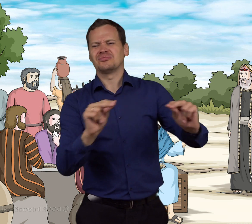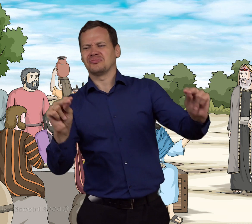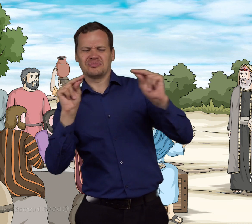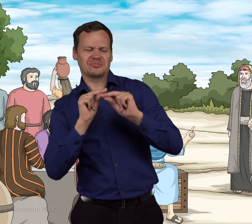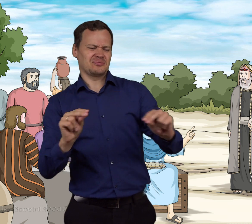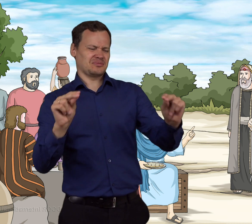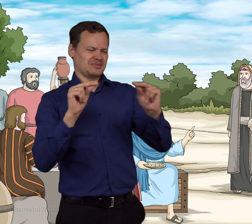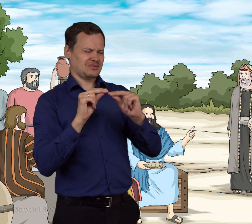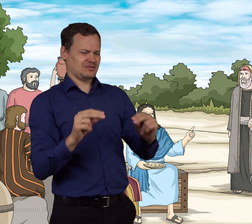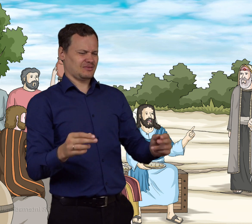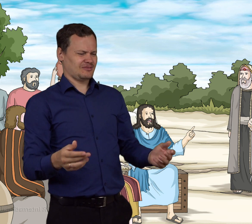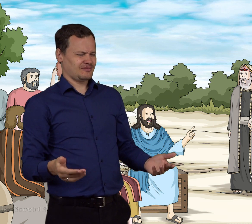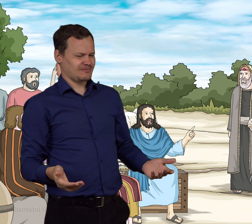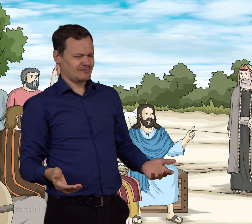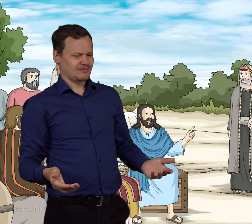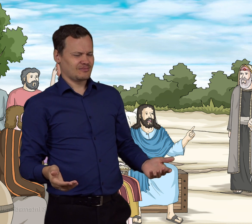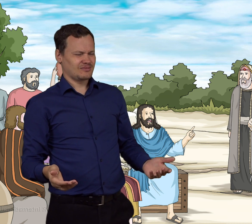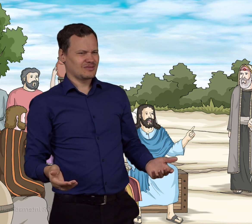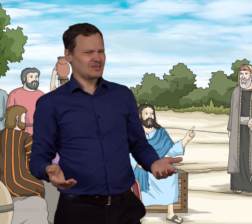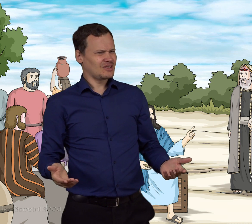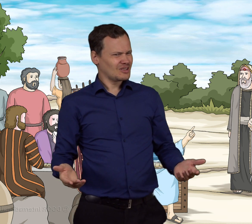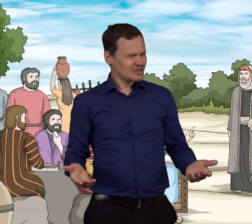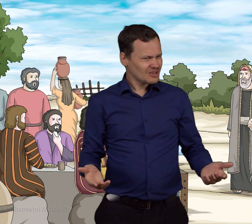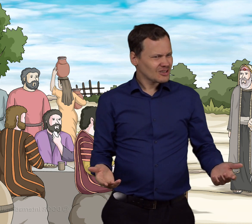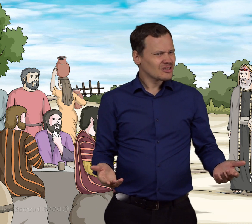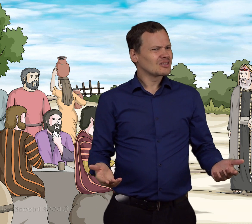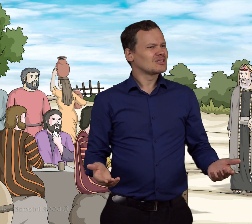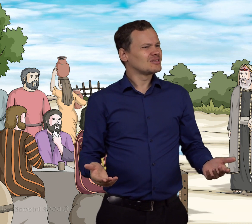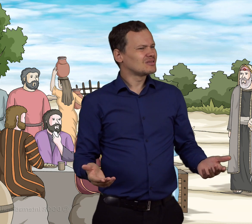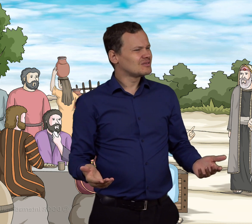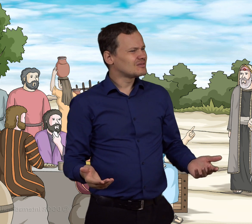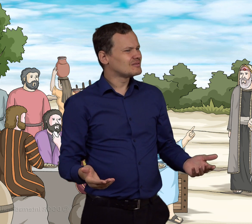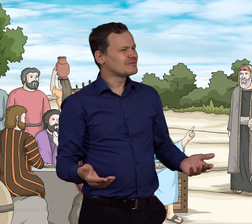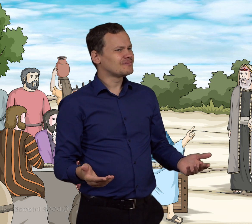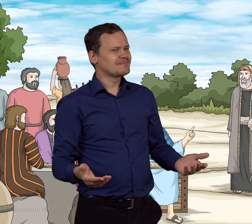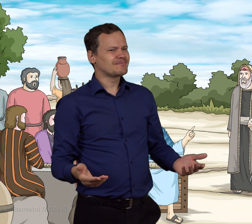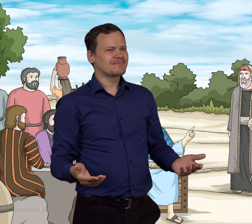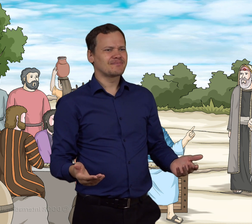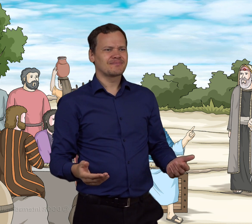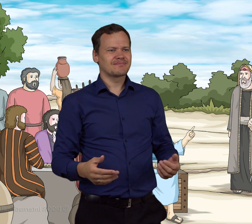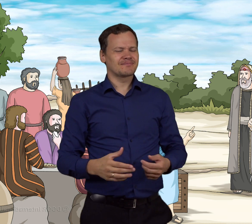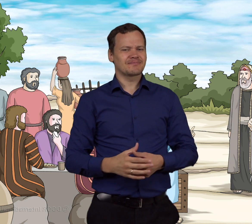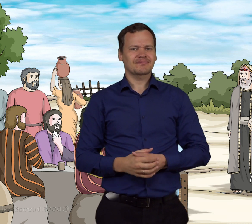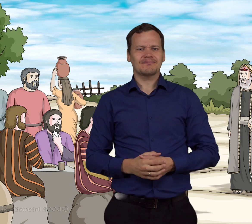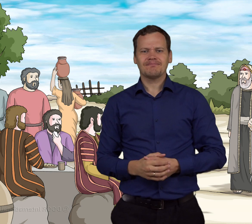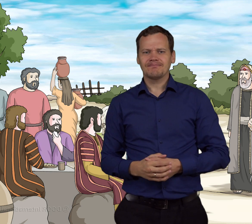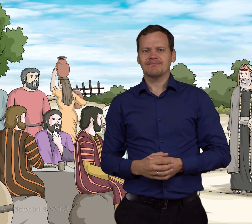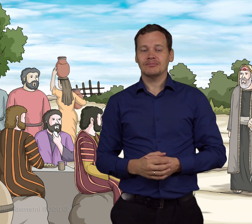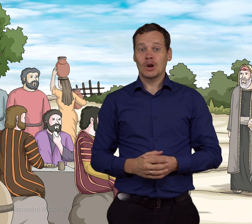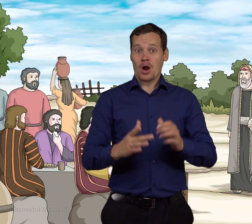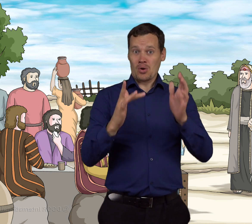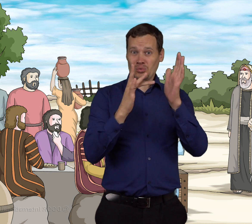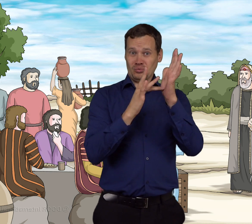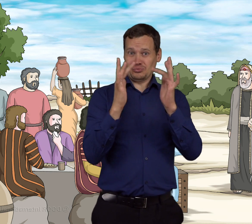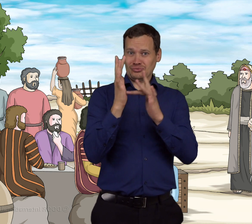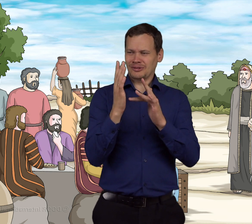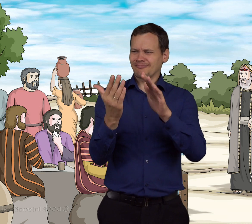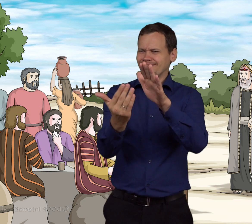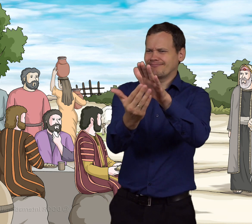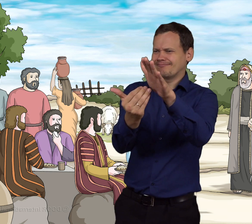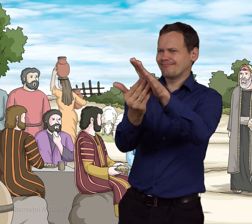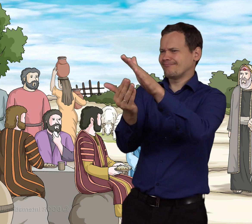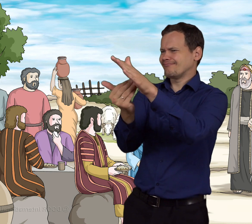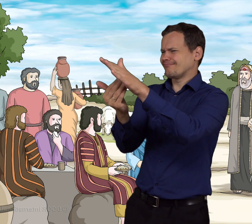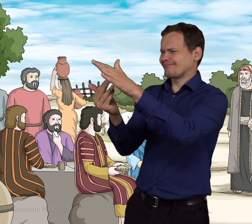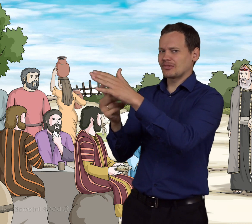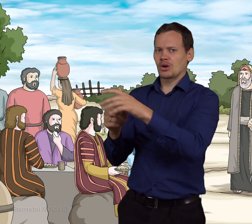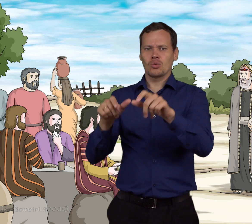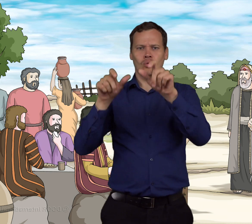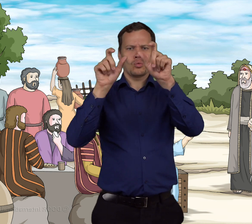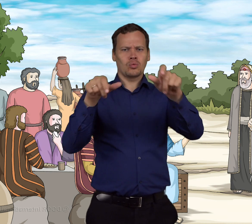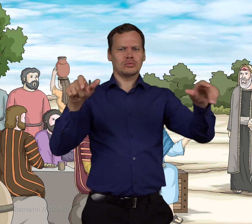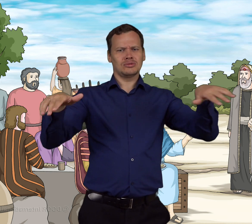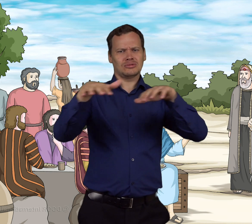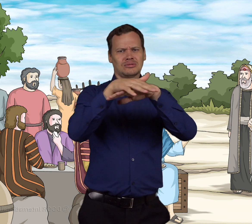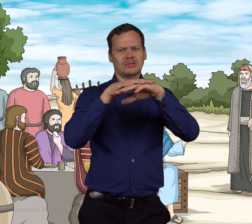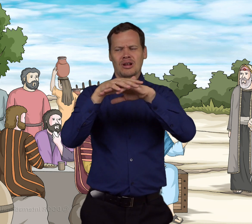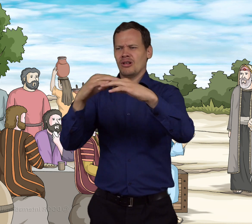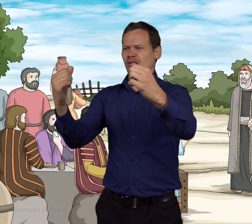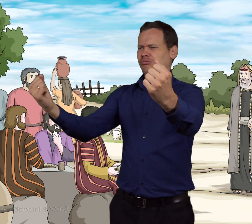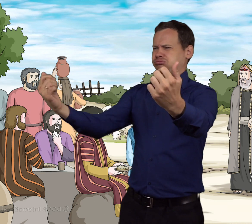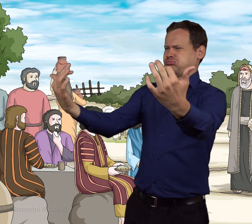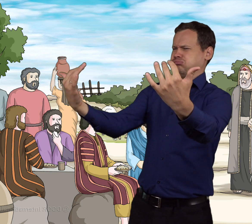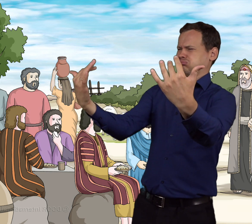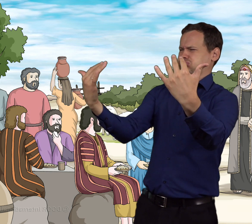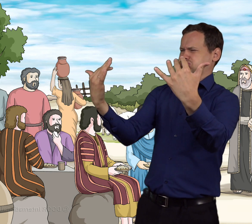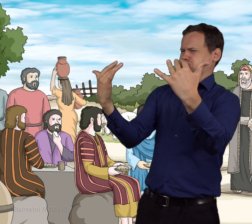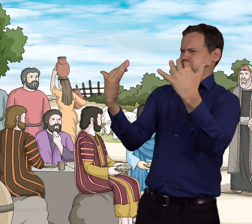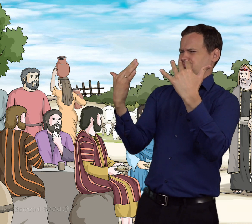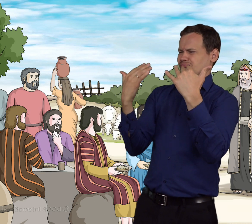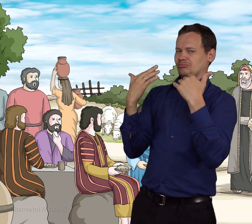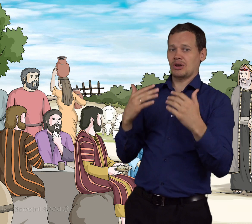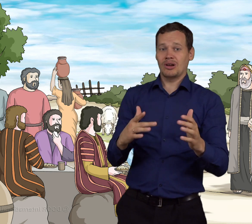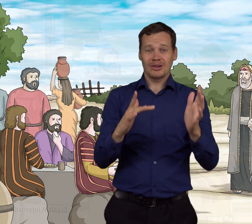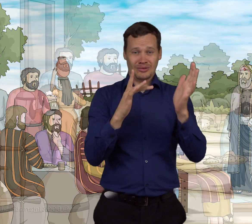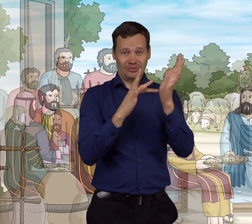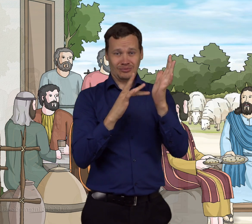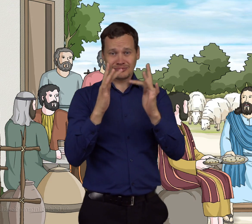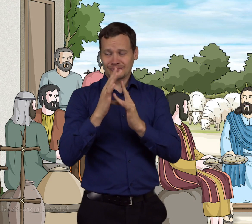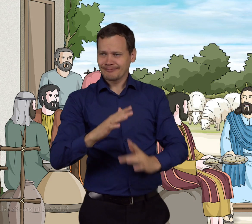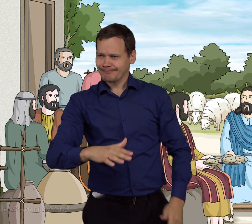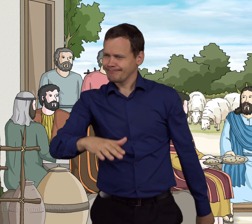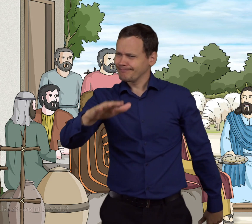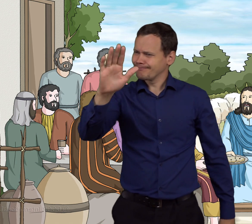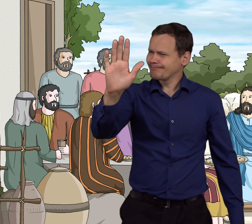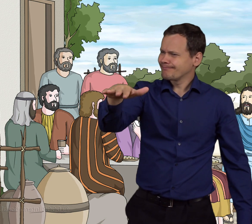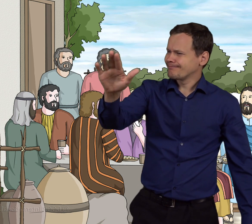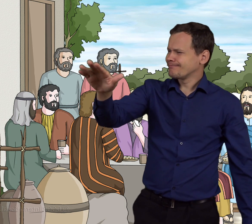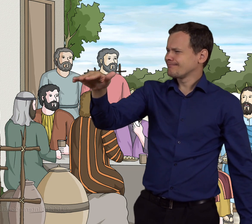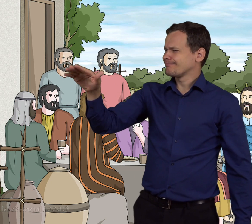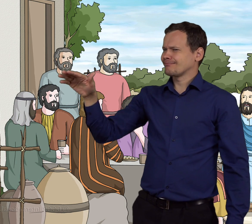A man is not defiled by what enters his mouth, but by what comes out of it.”